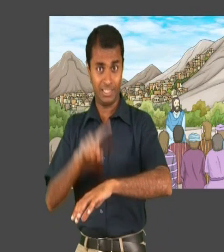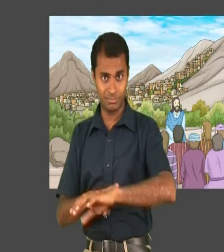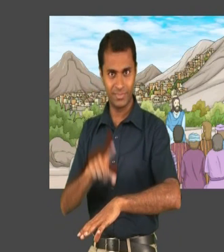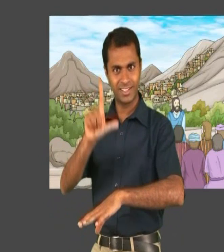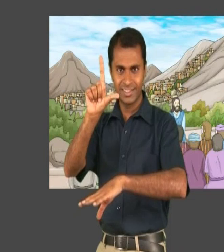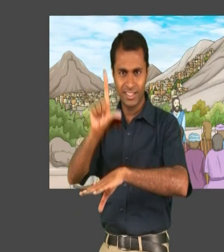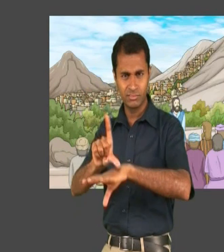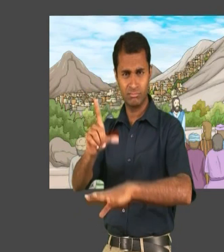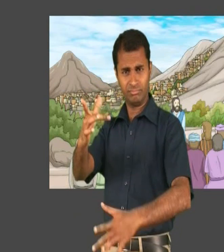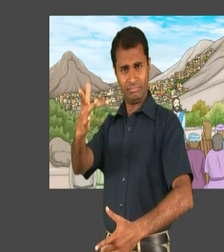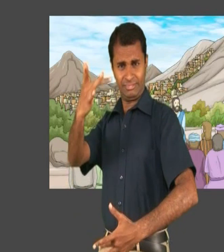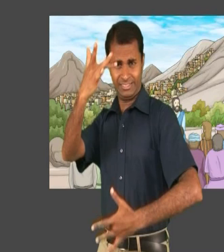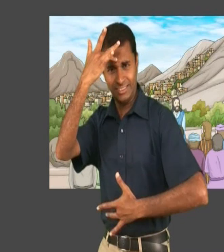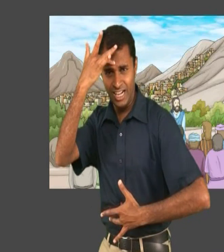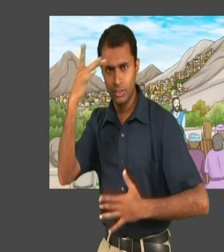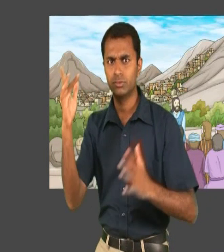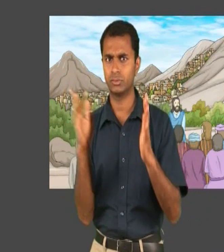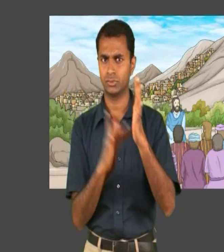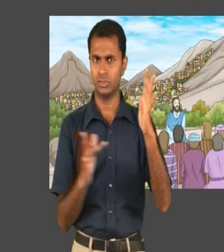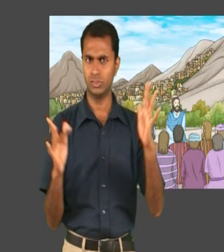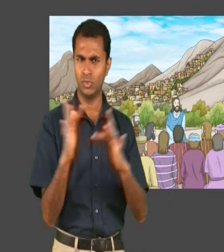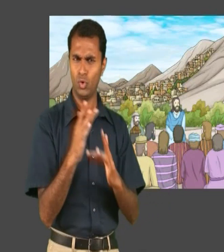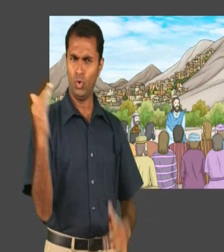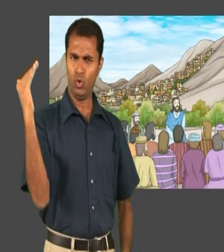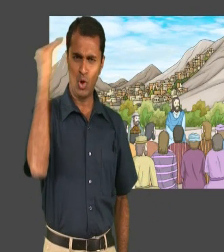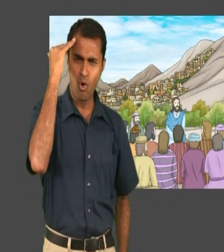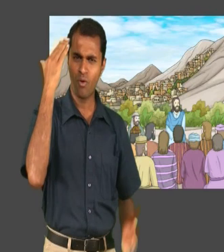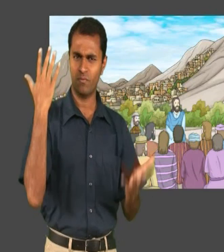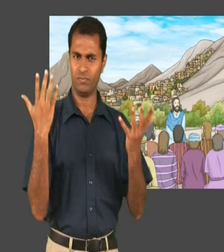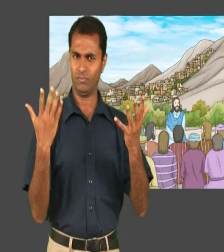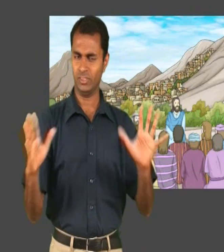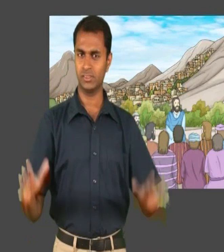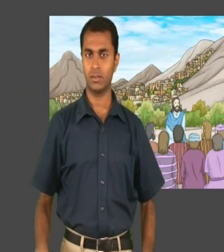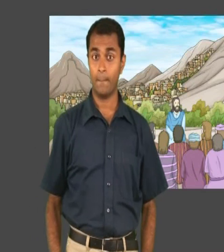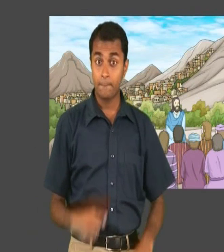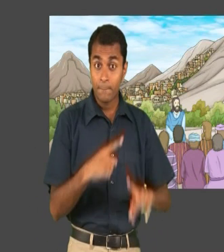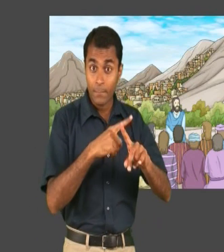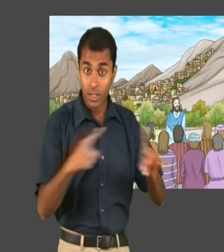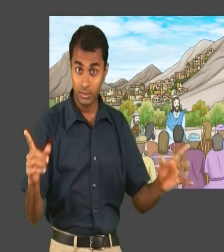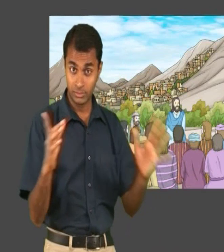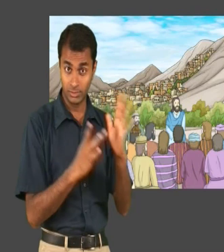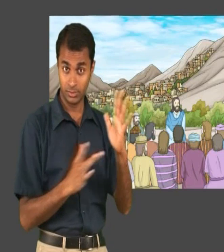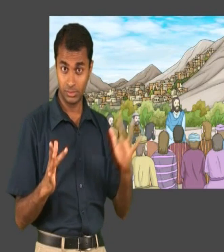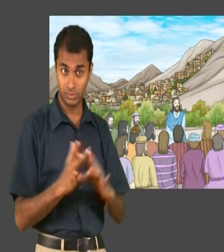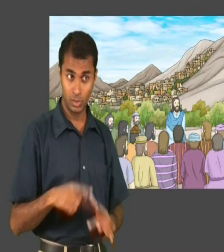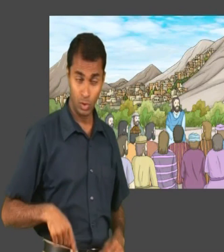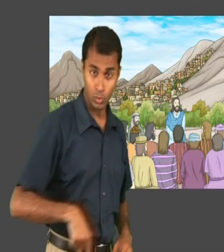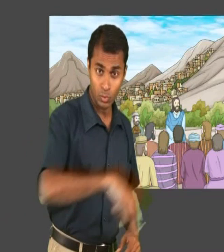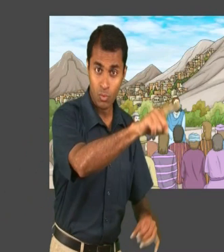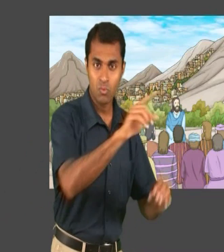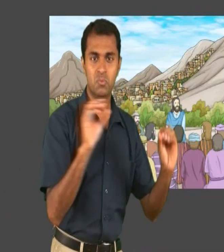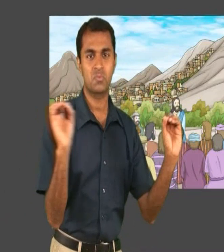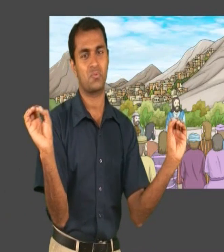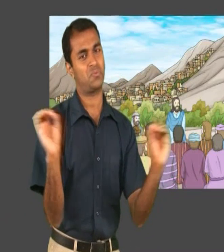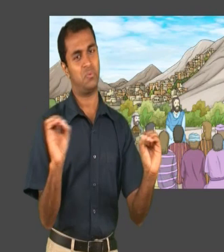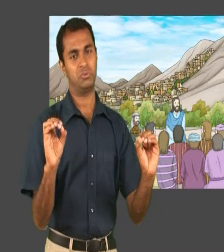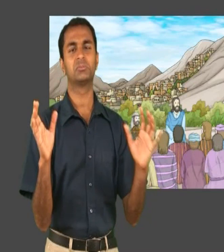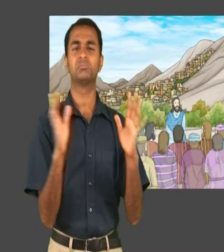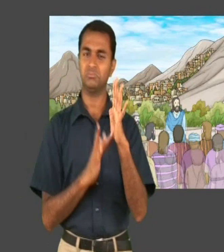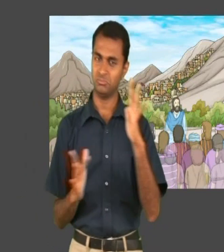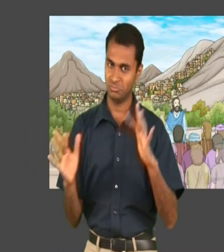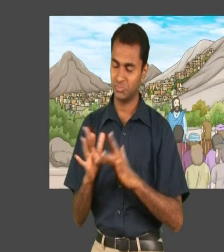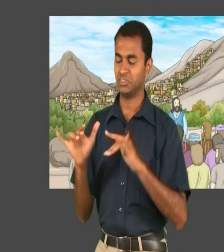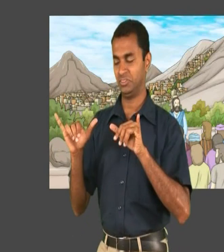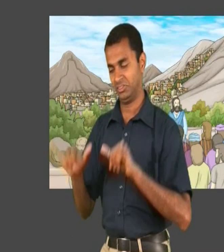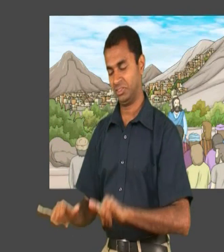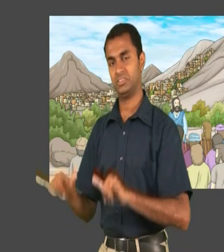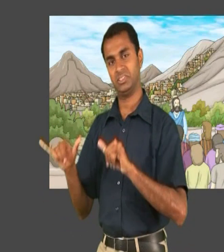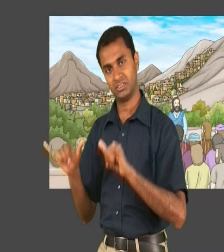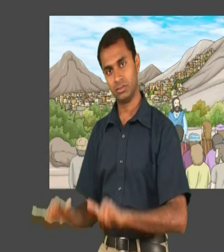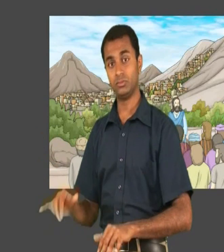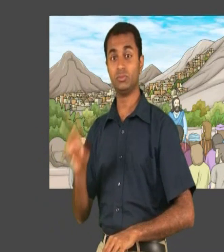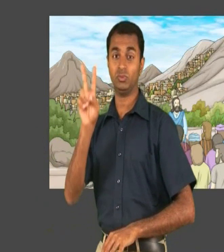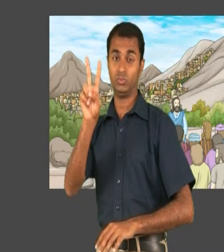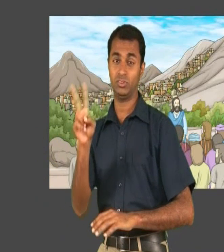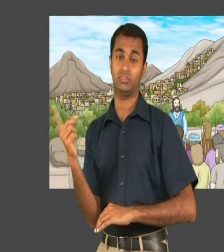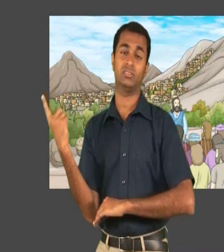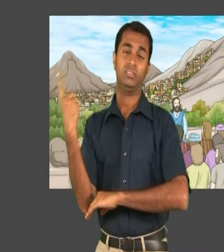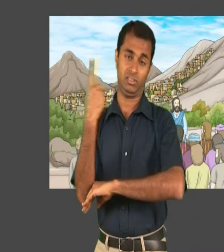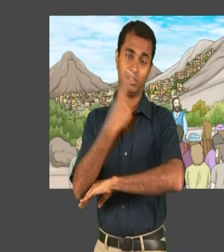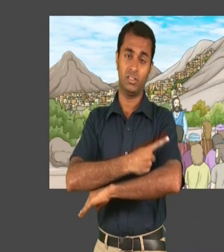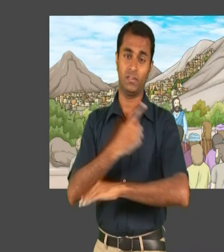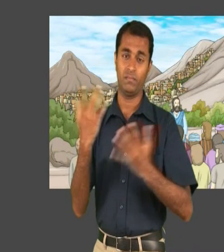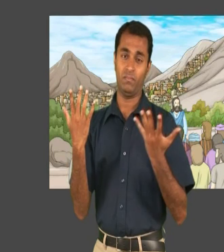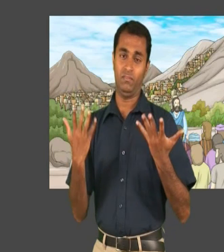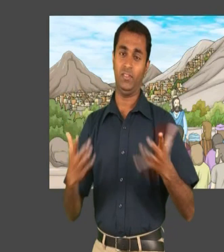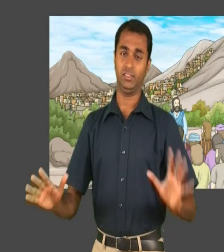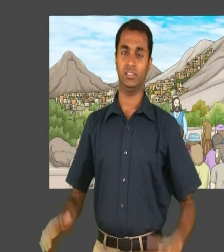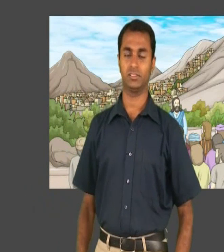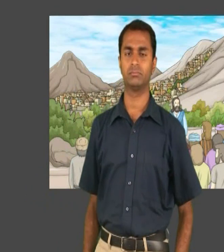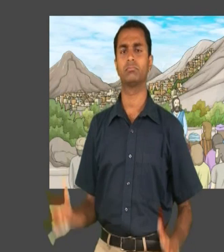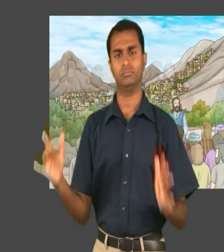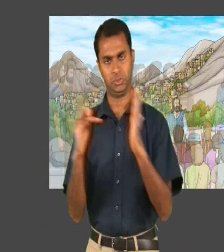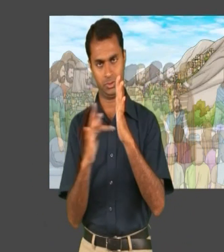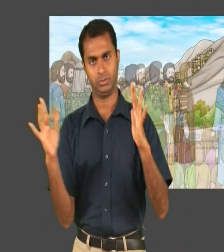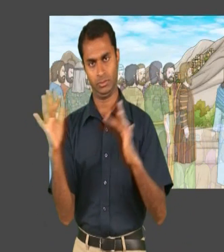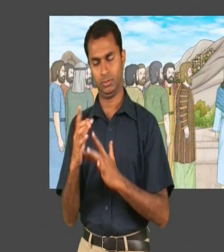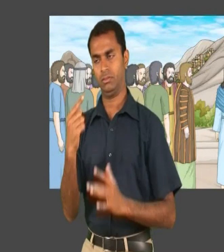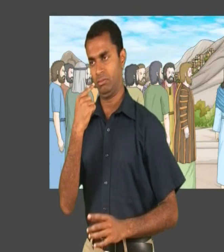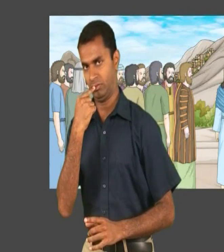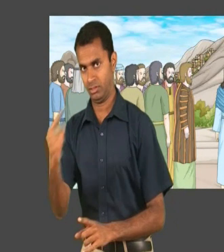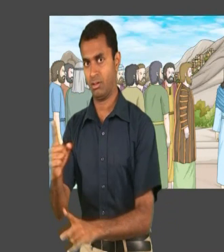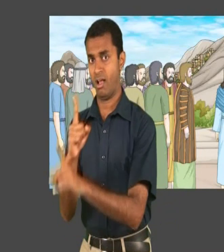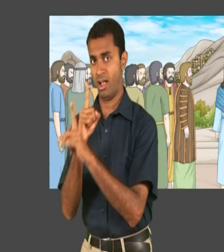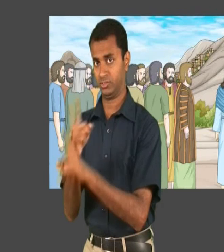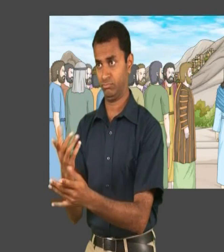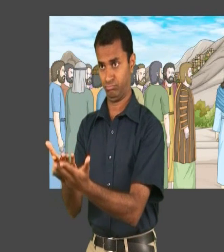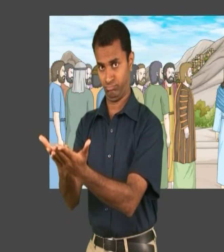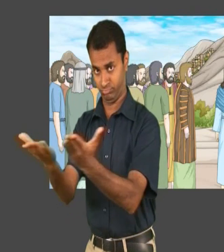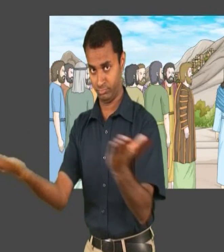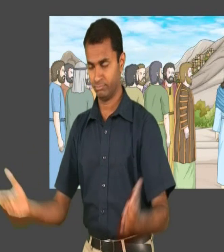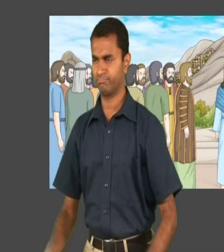Now Jesus loved Martha and her sister and Lazarus.